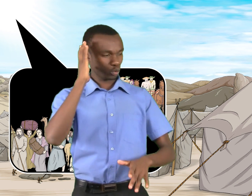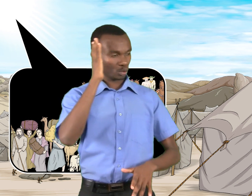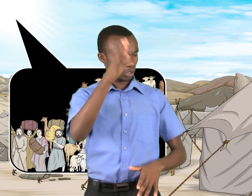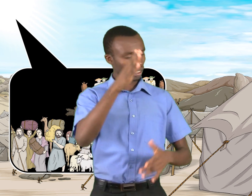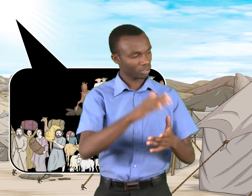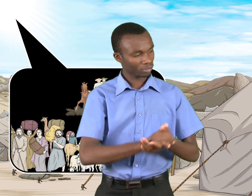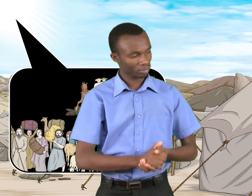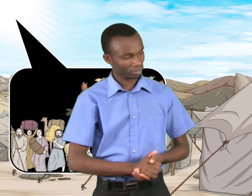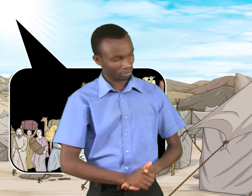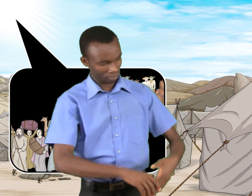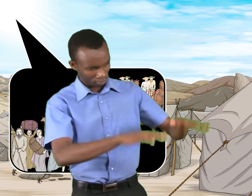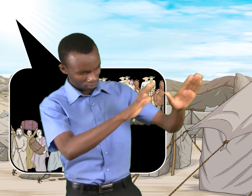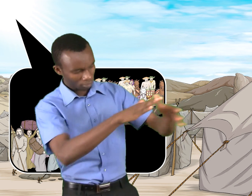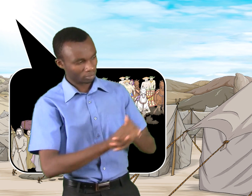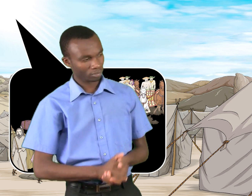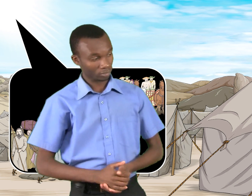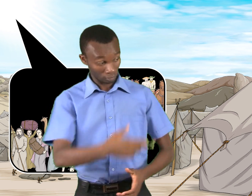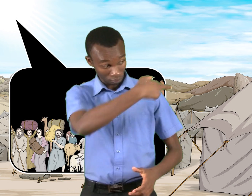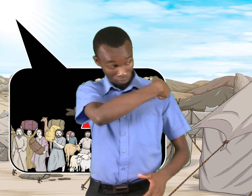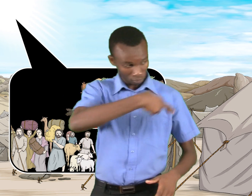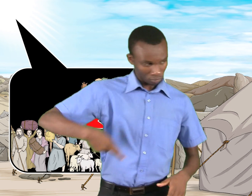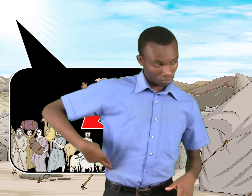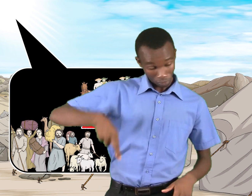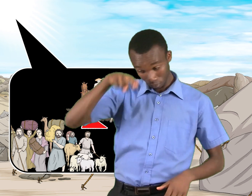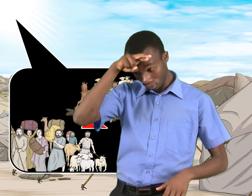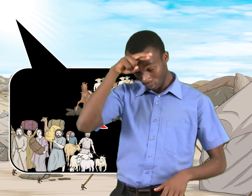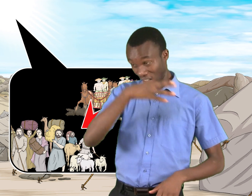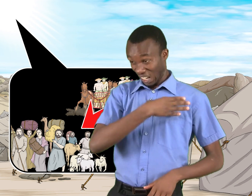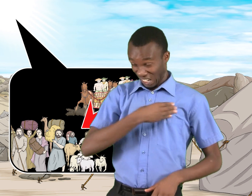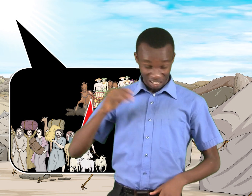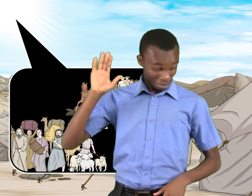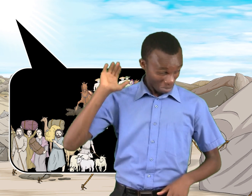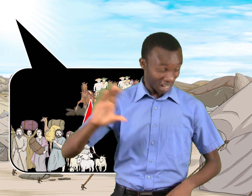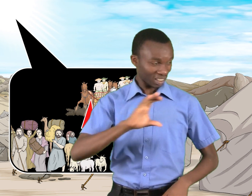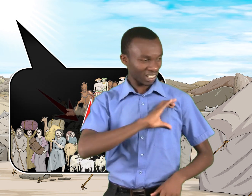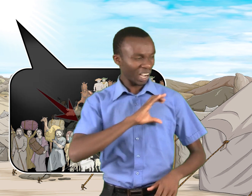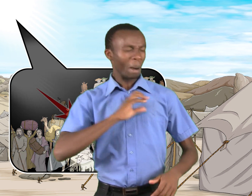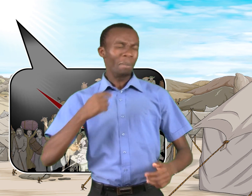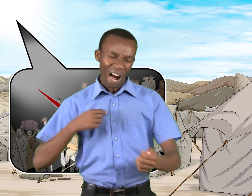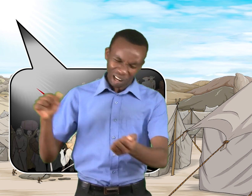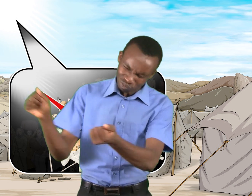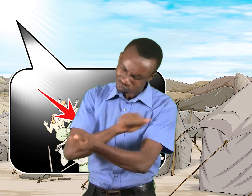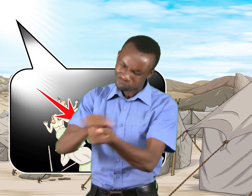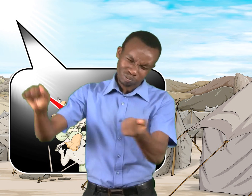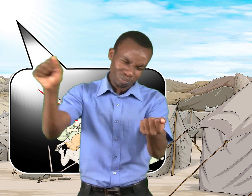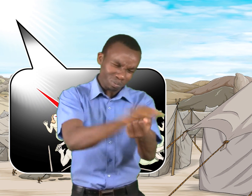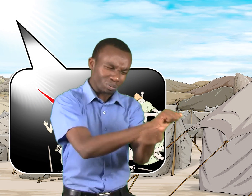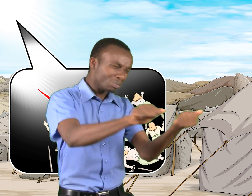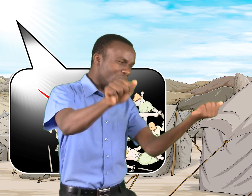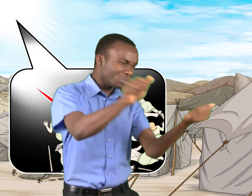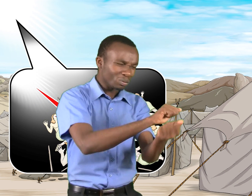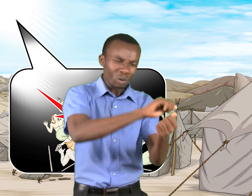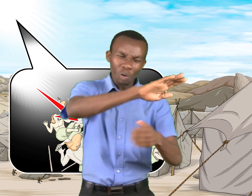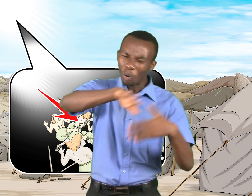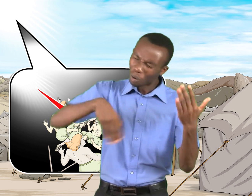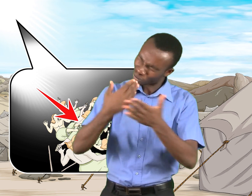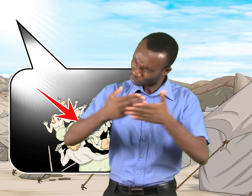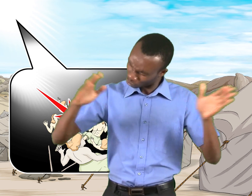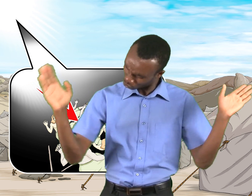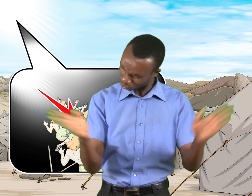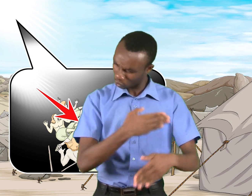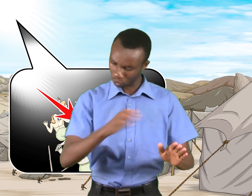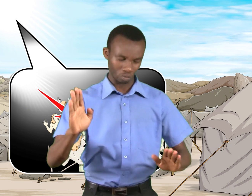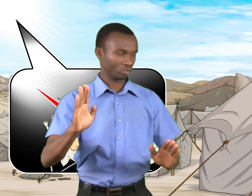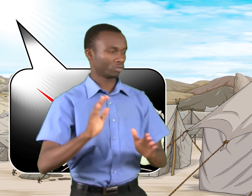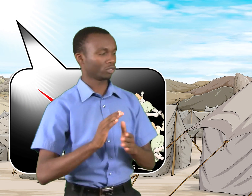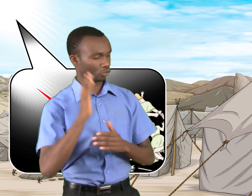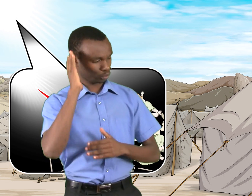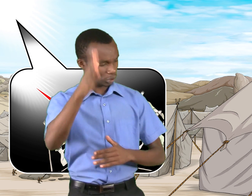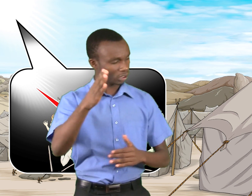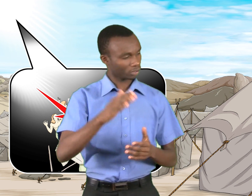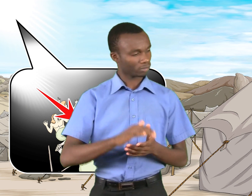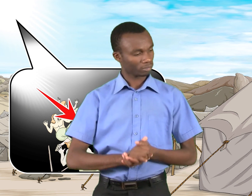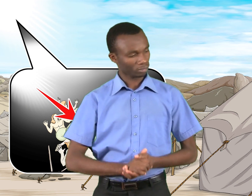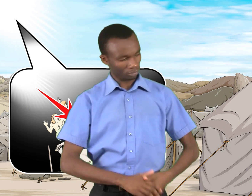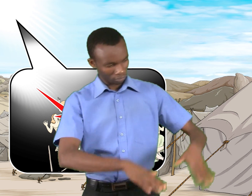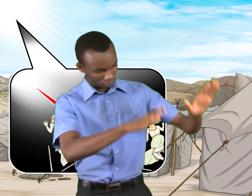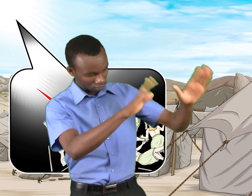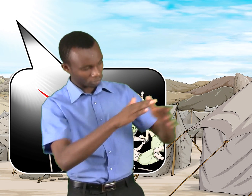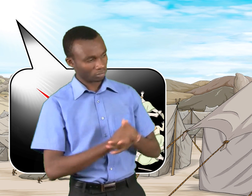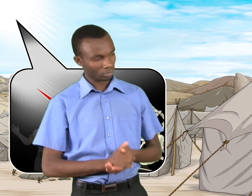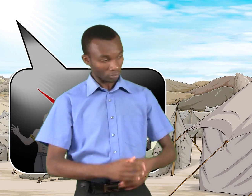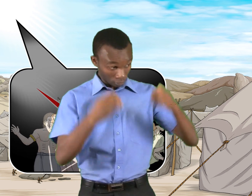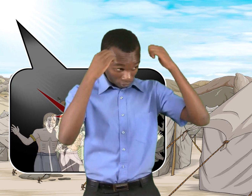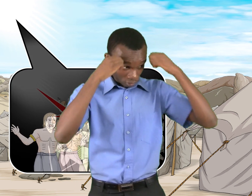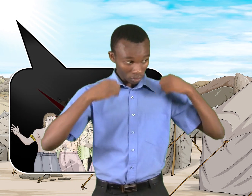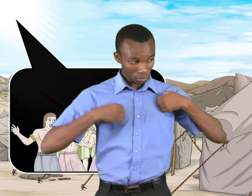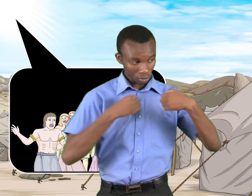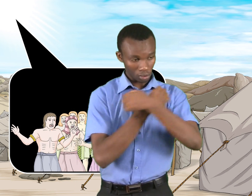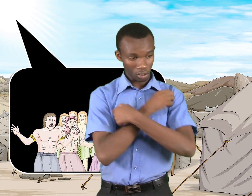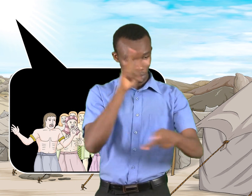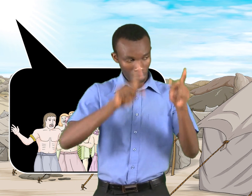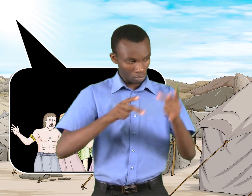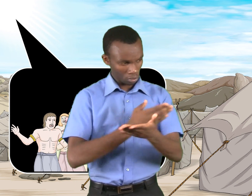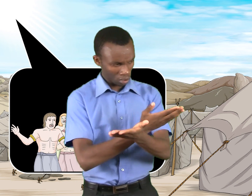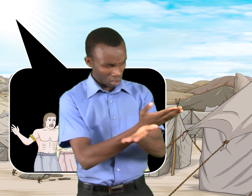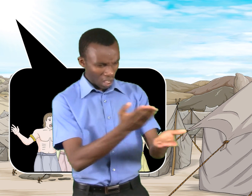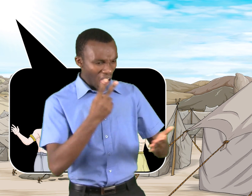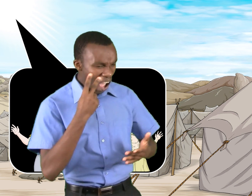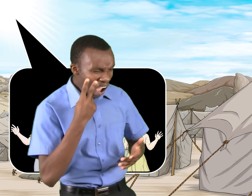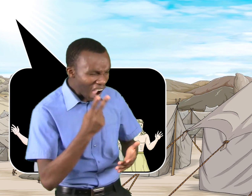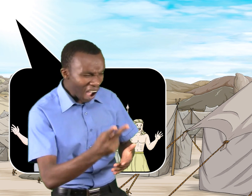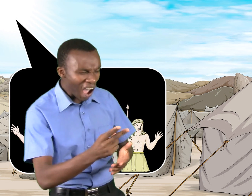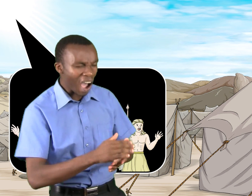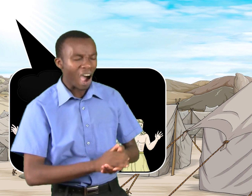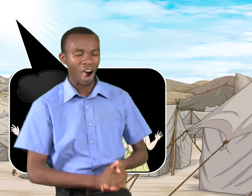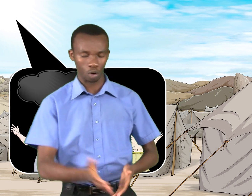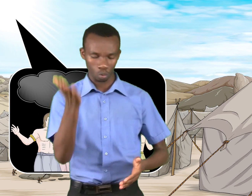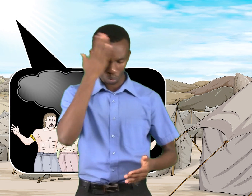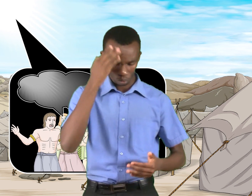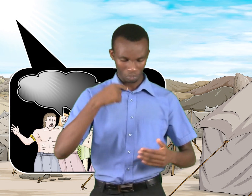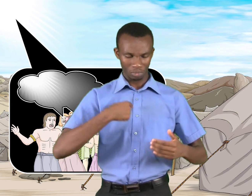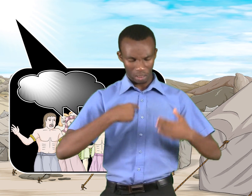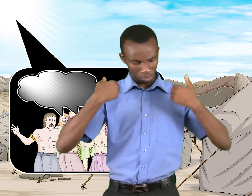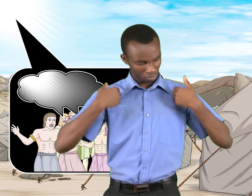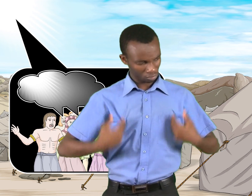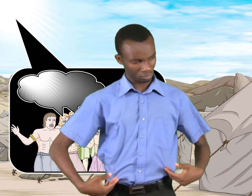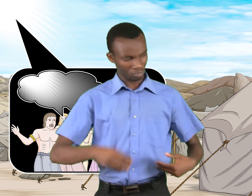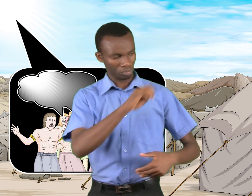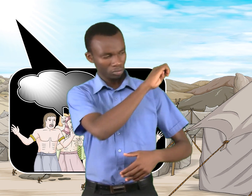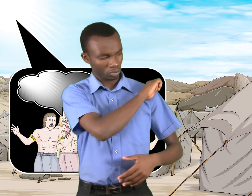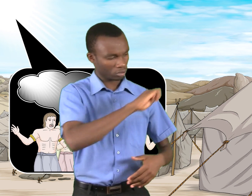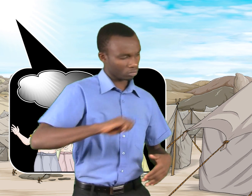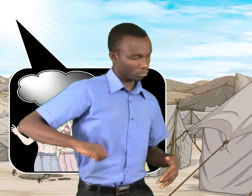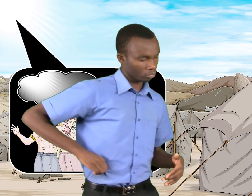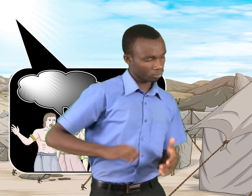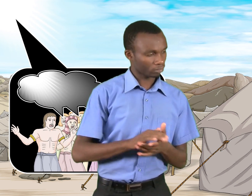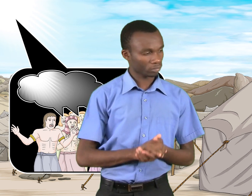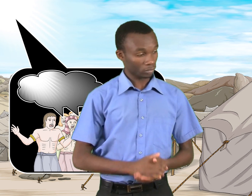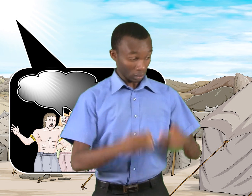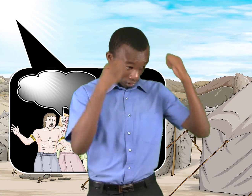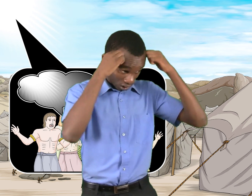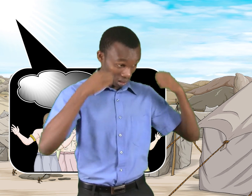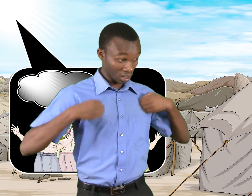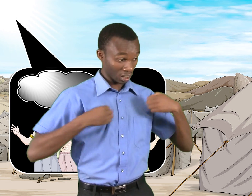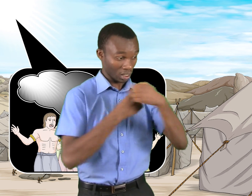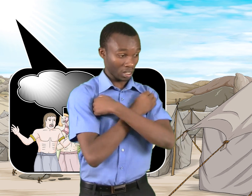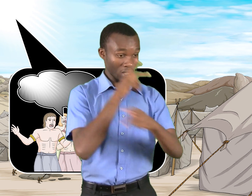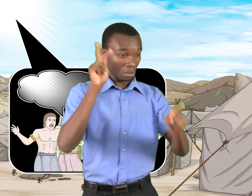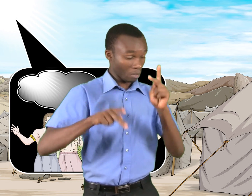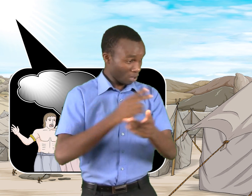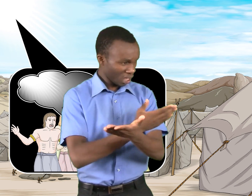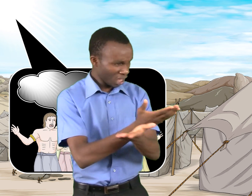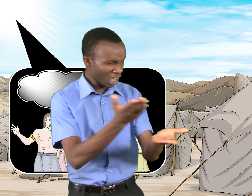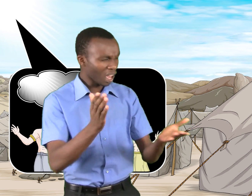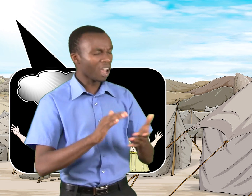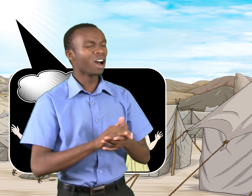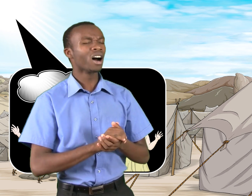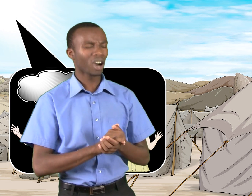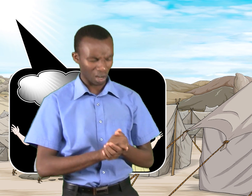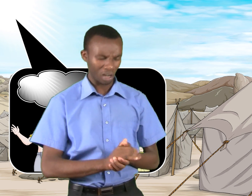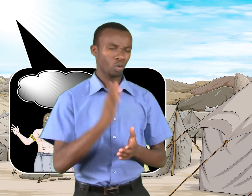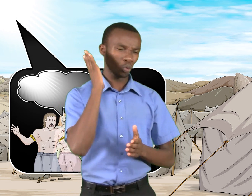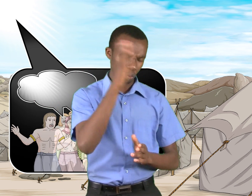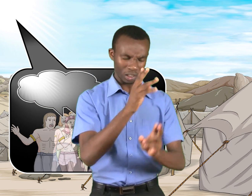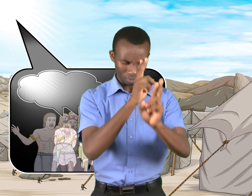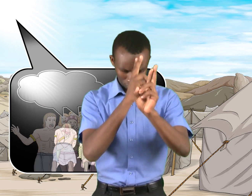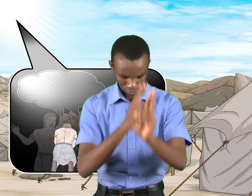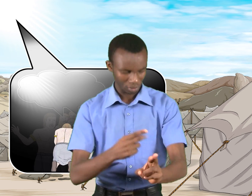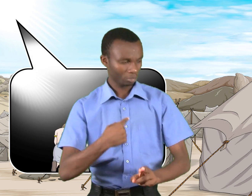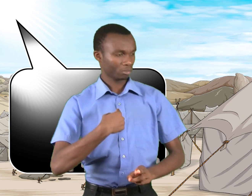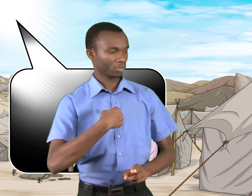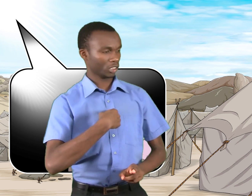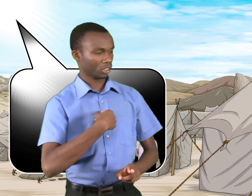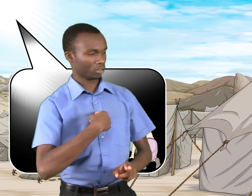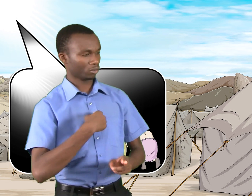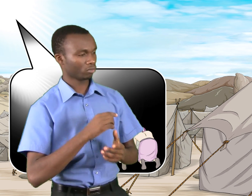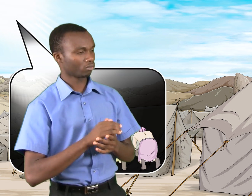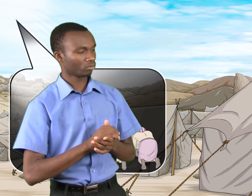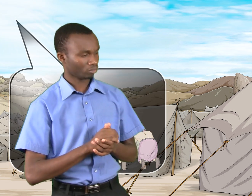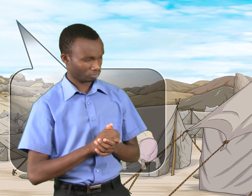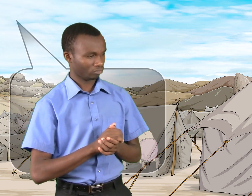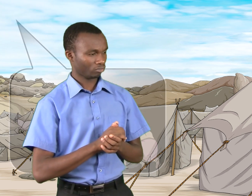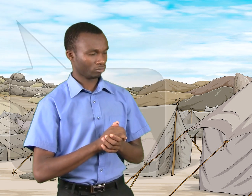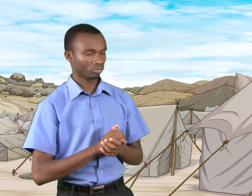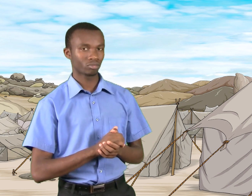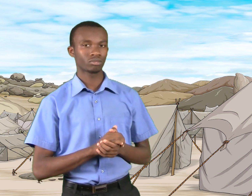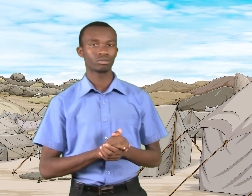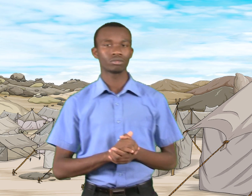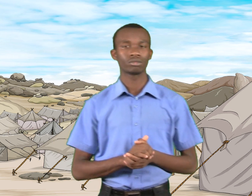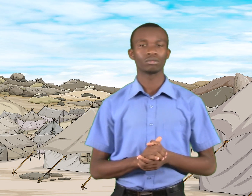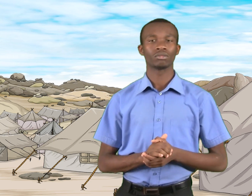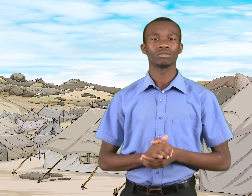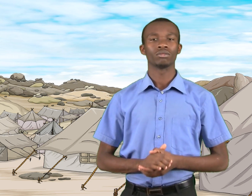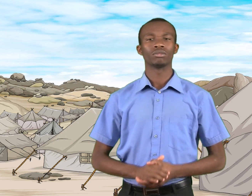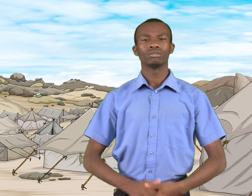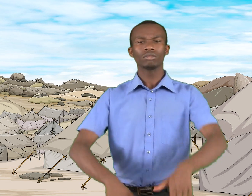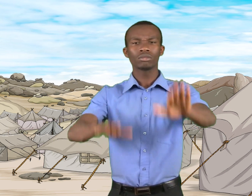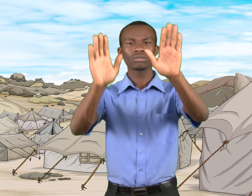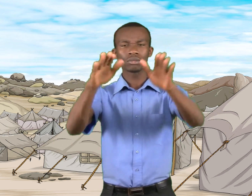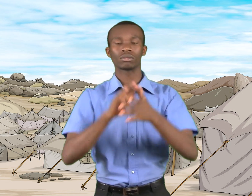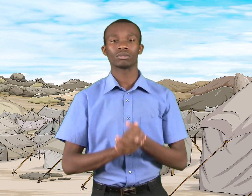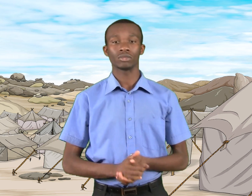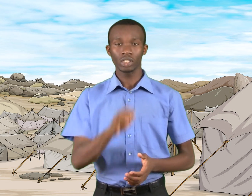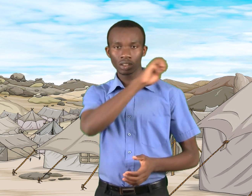But I will gain honor by means of Pharaoh and all his army, and the Egyptians will know that I am the LORD.”